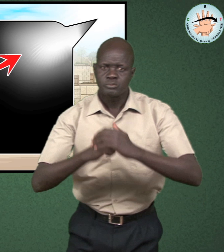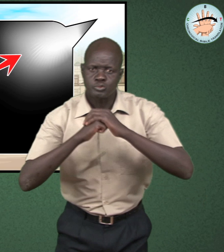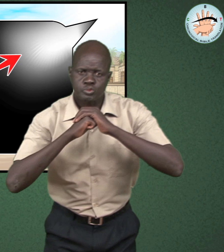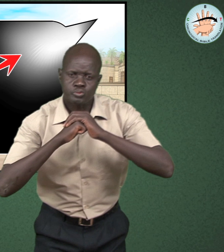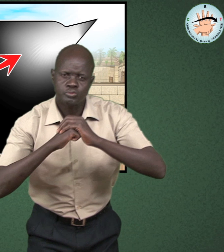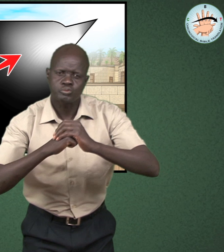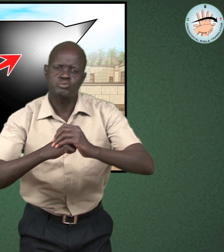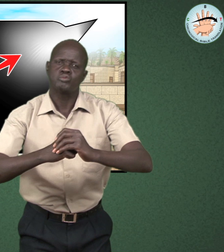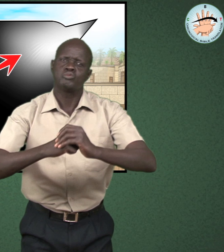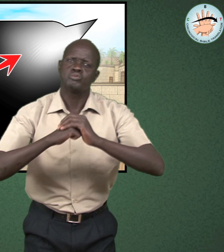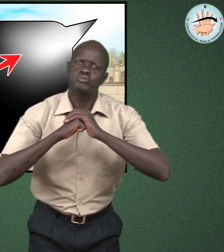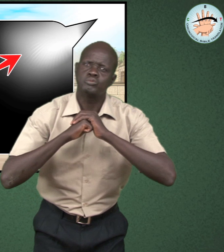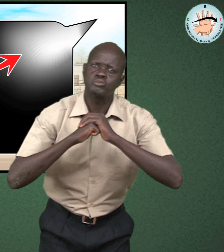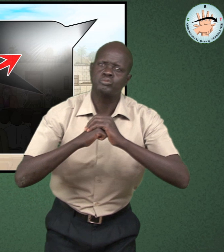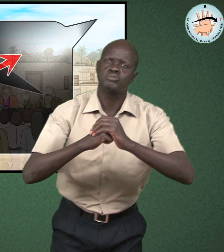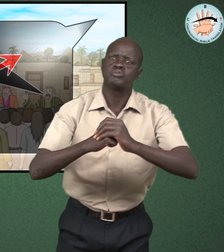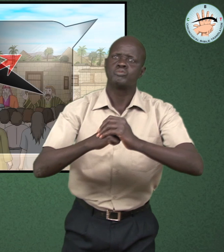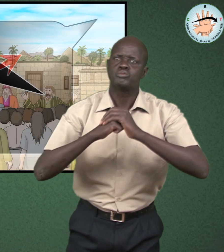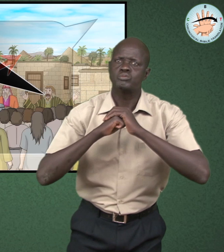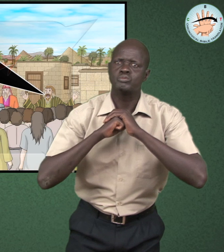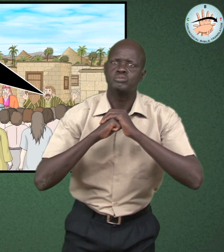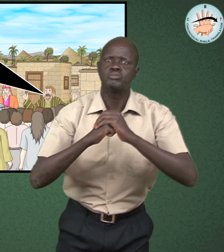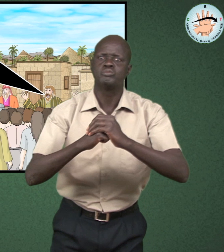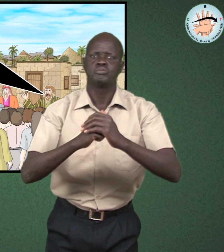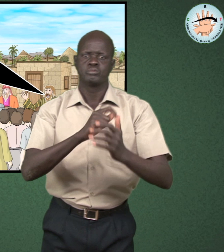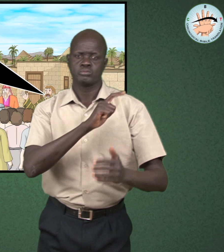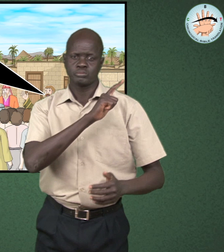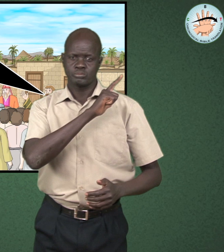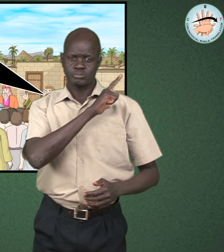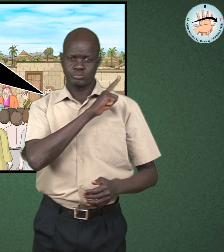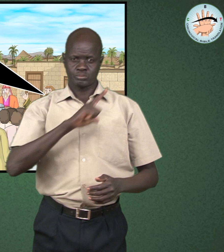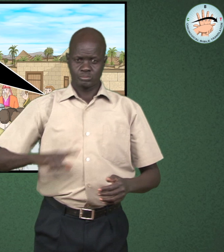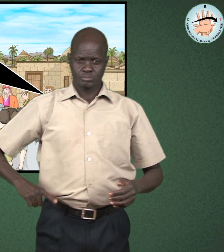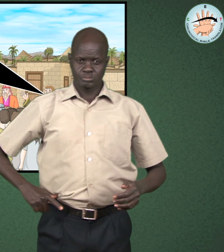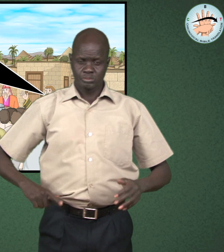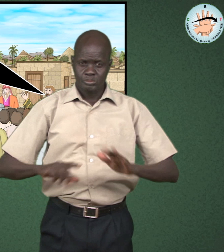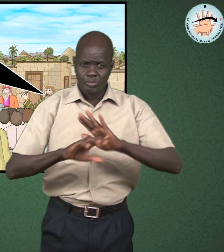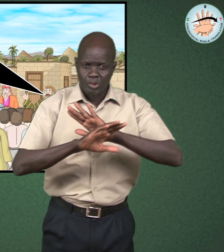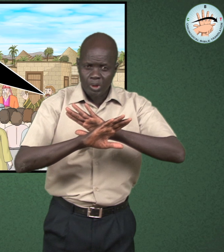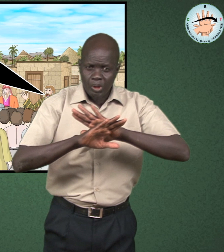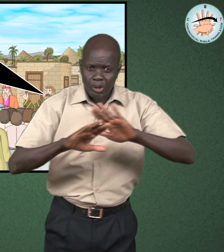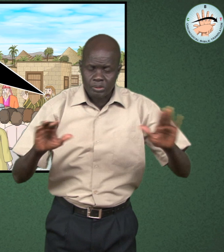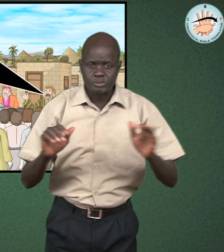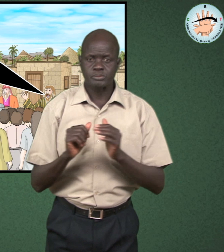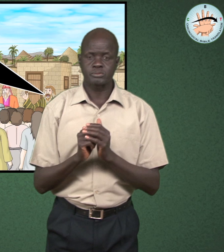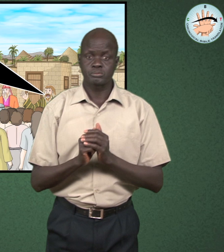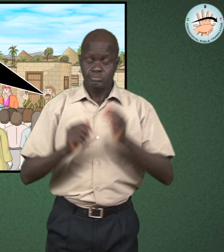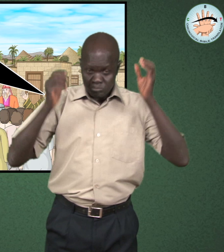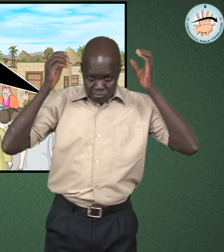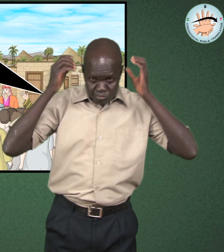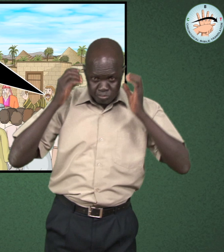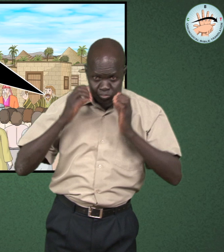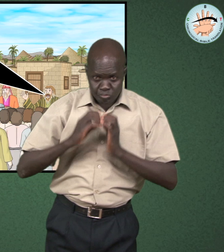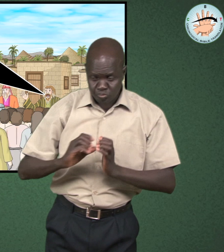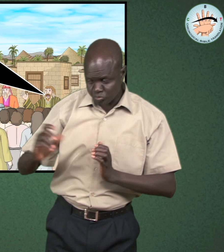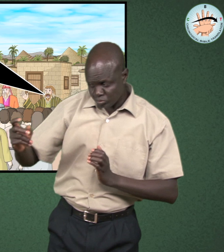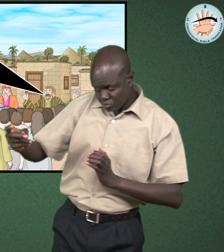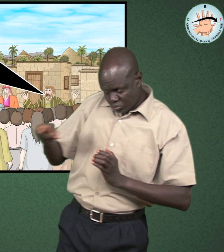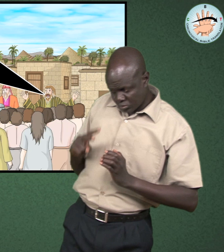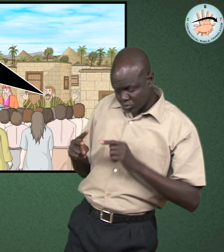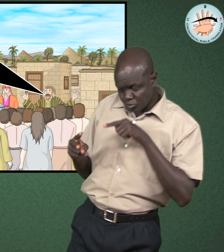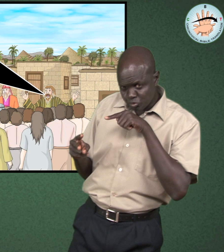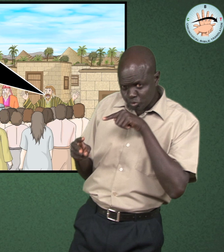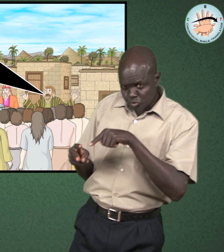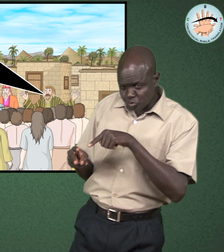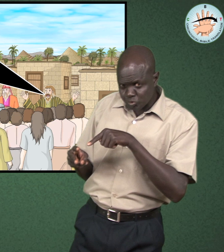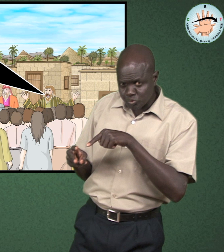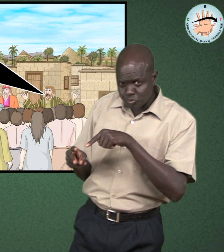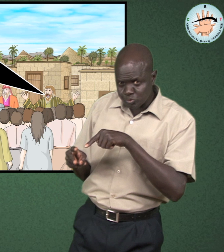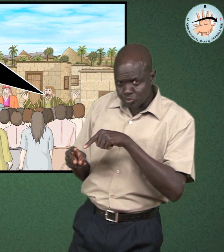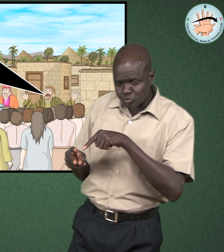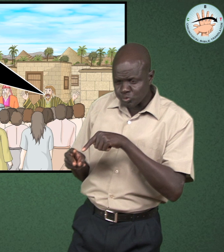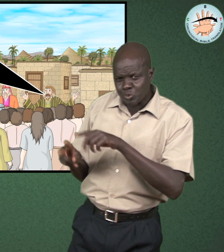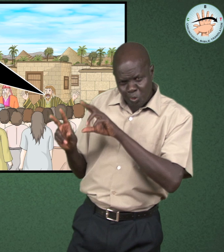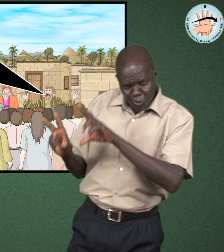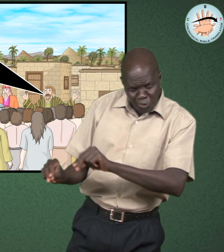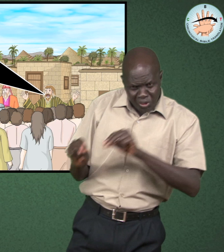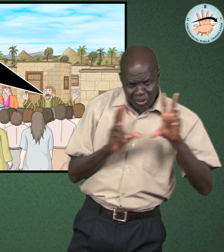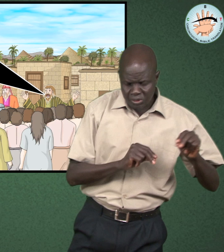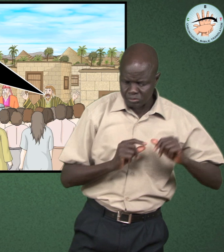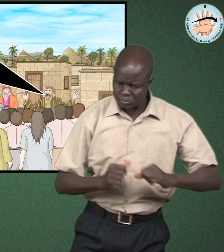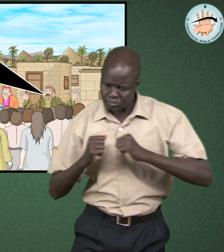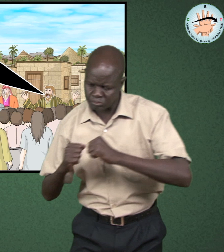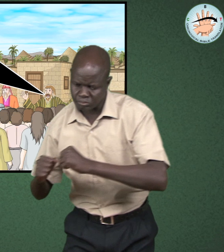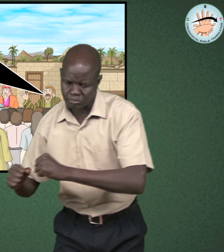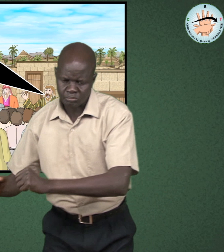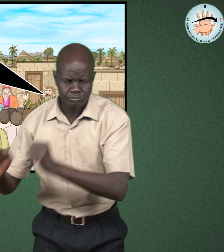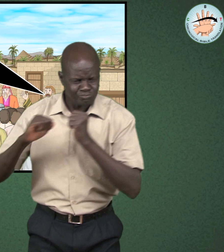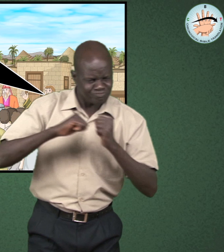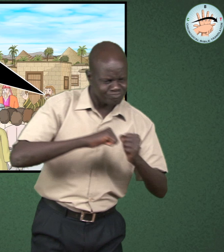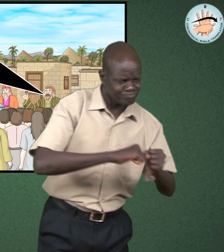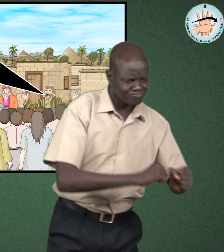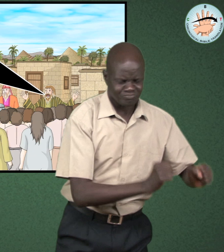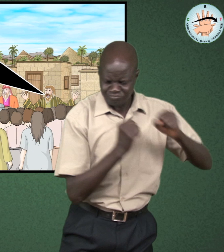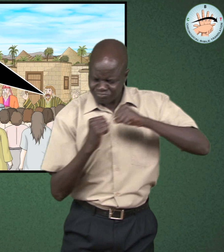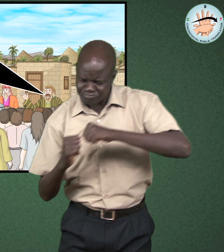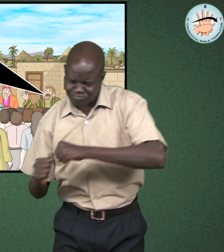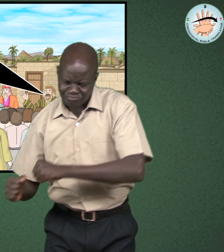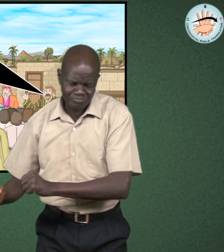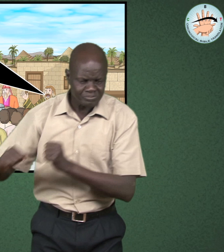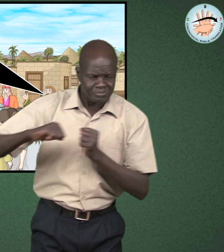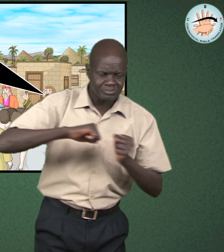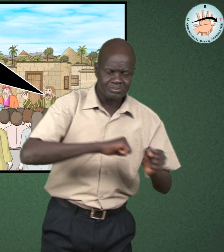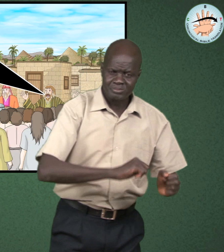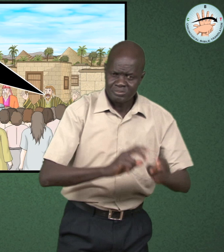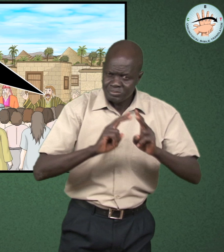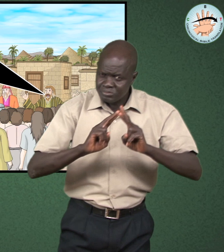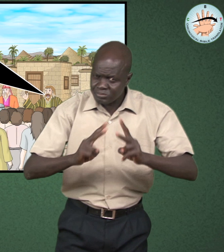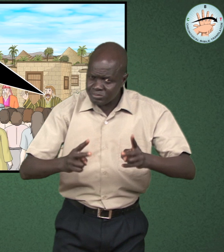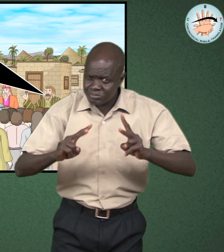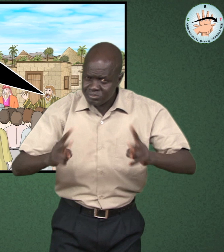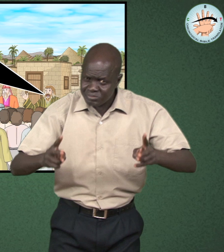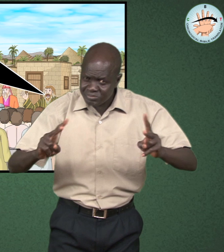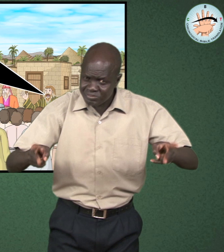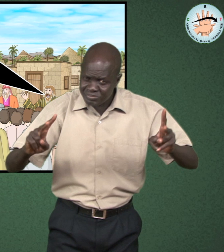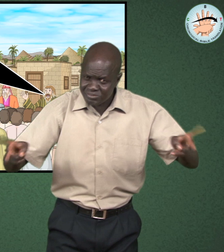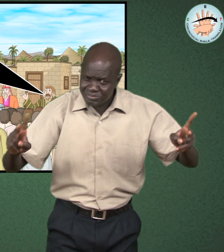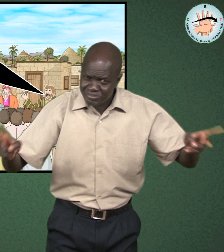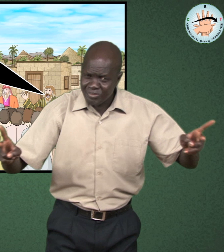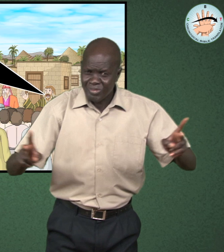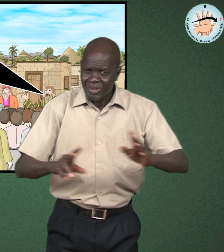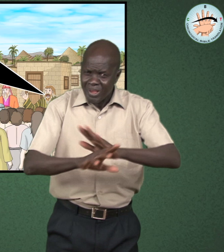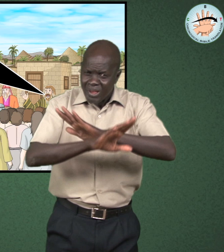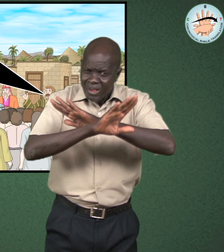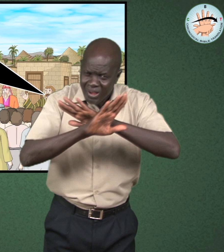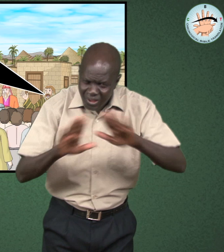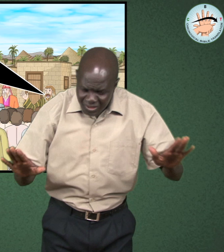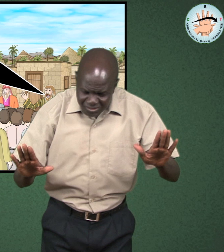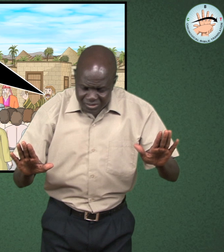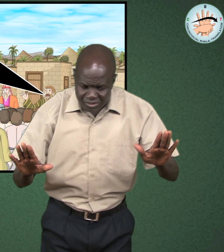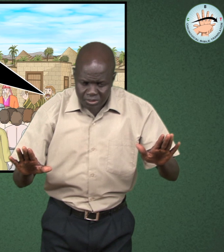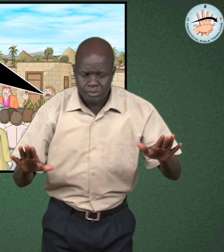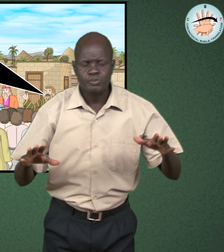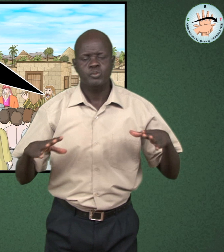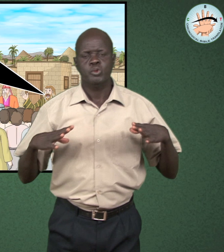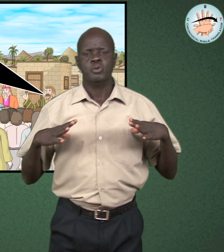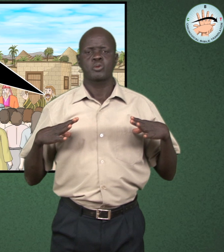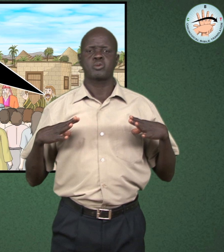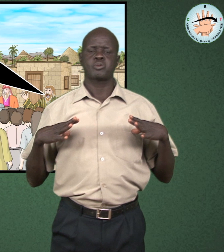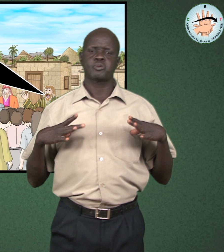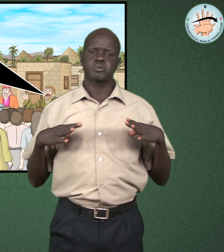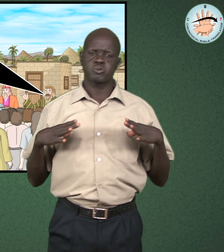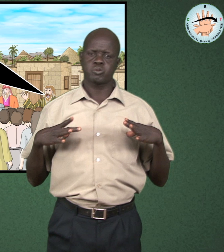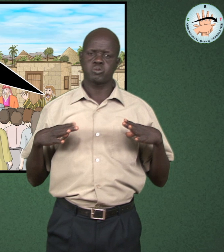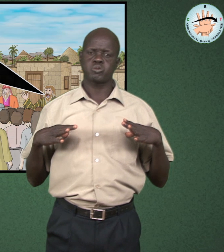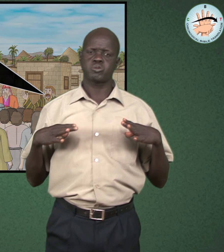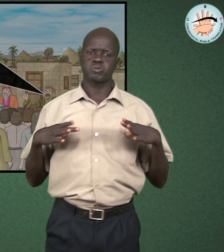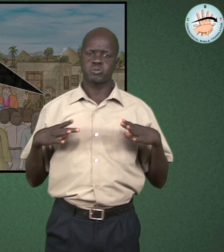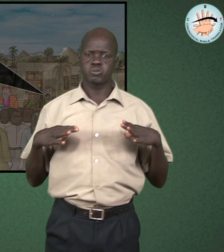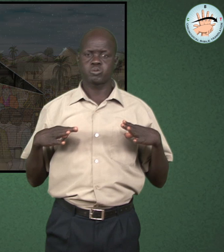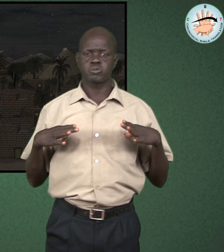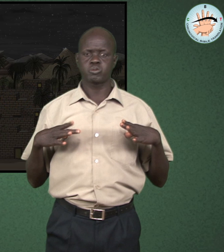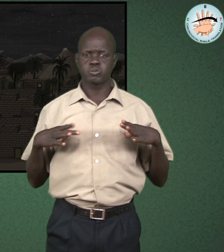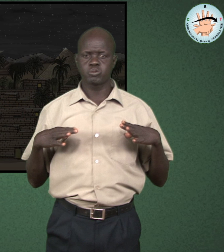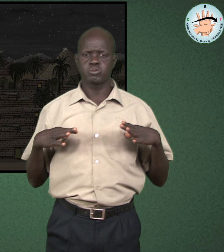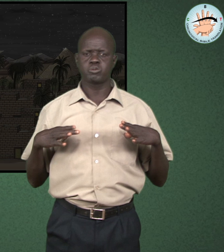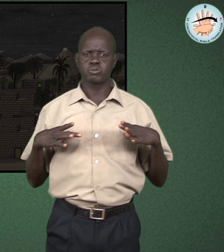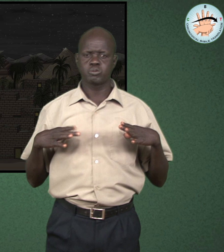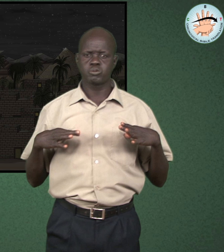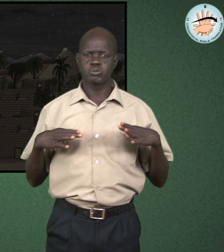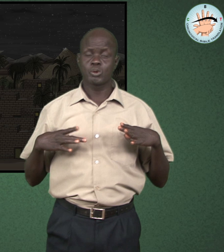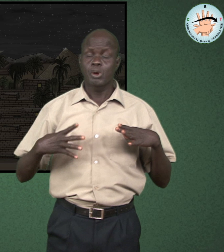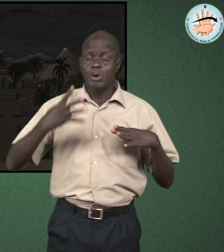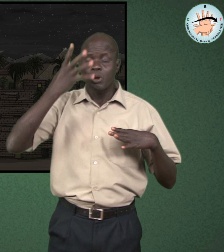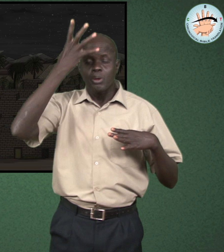And the Israelites went and did just what the LORD had commanded Moses and Aaron.